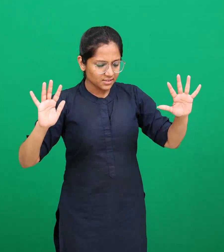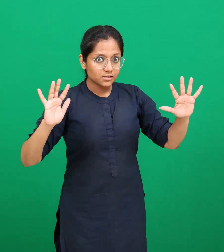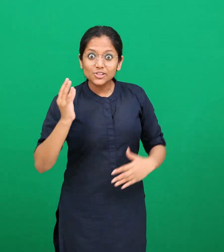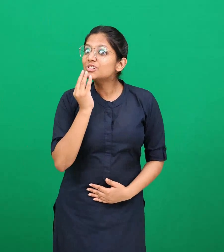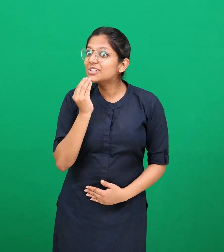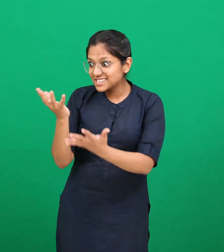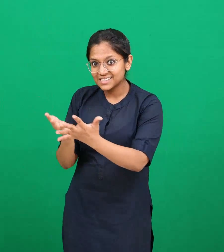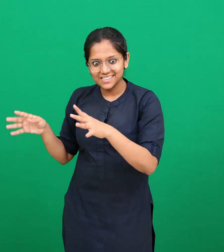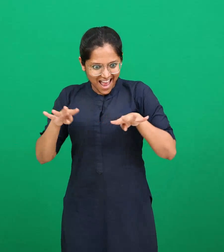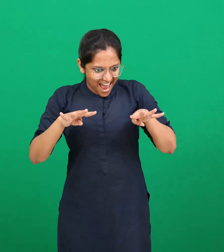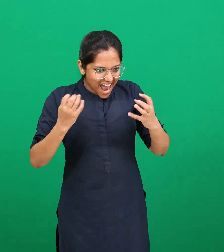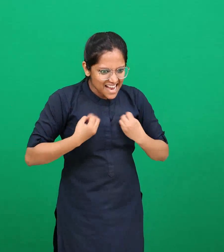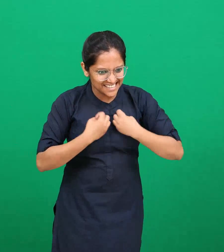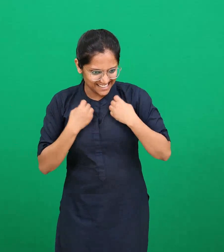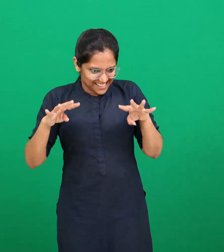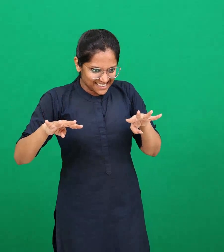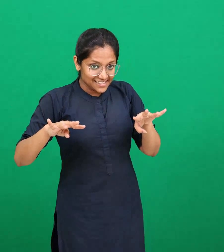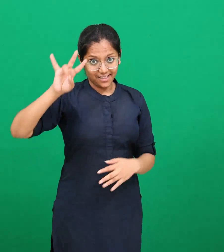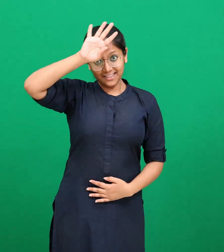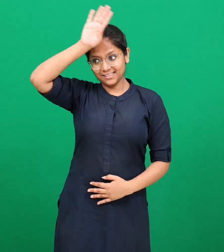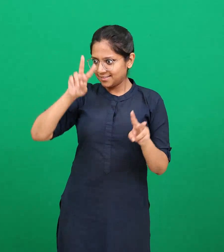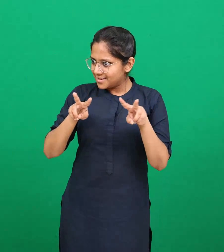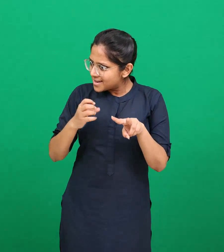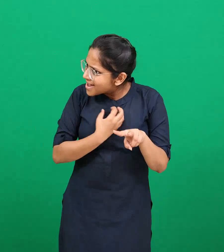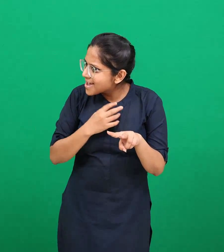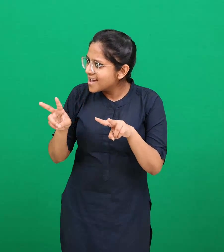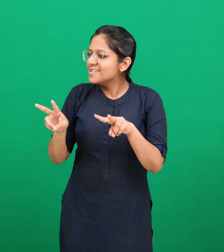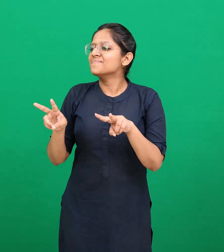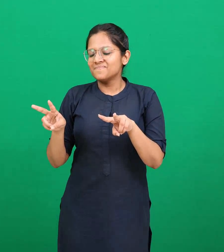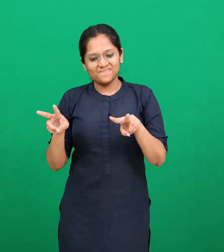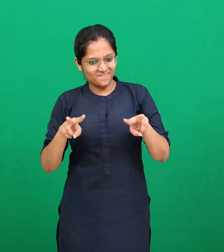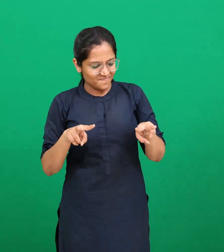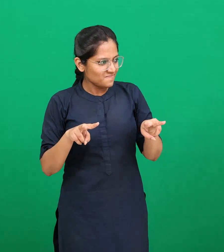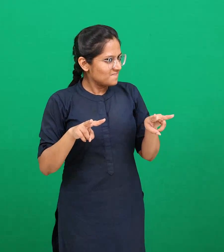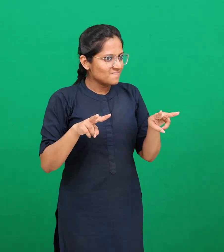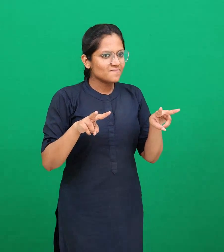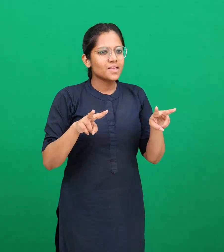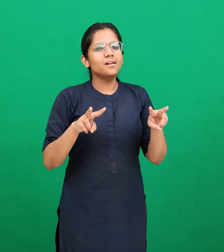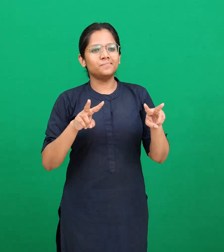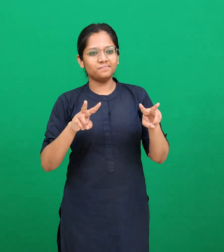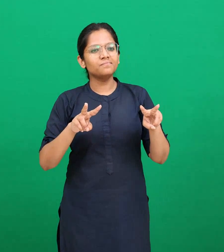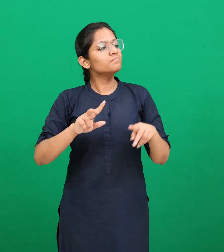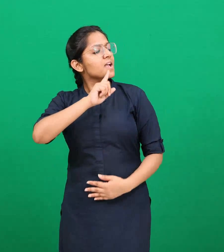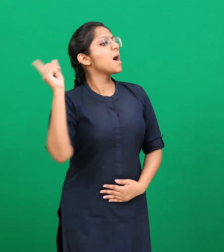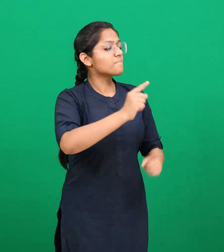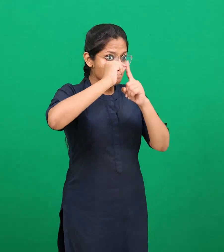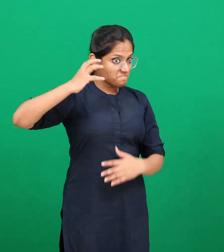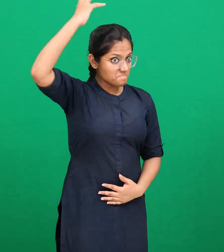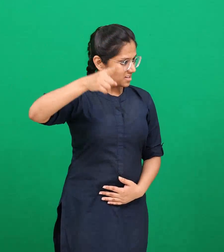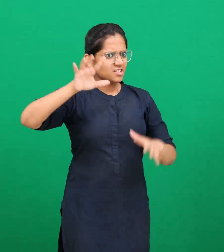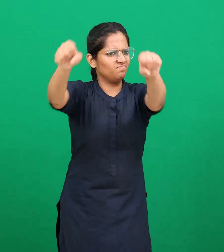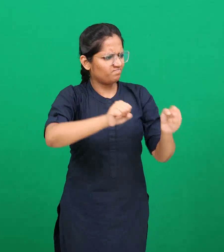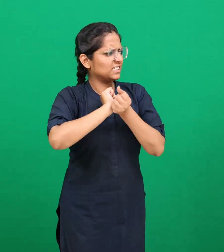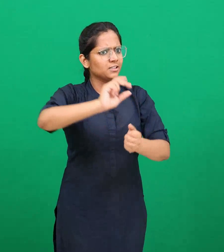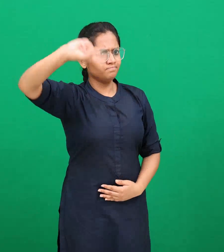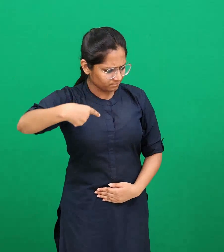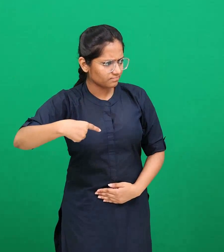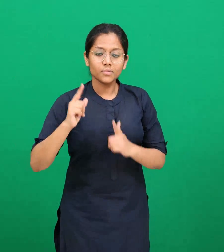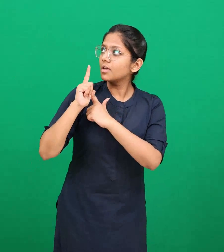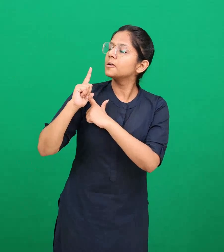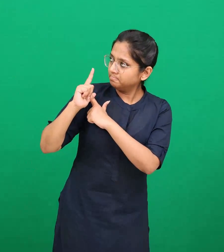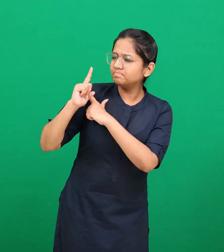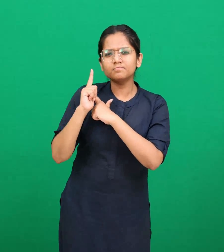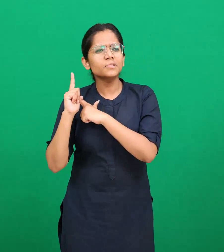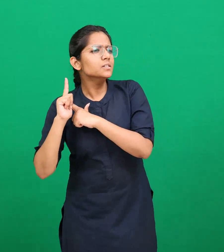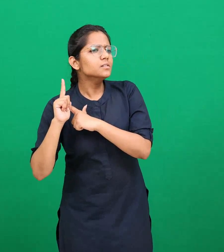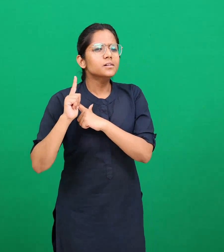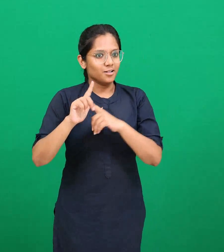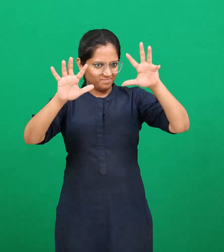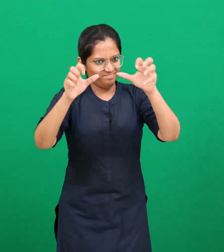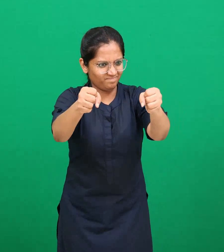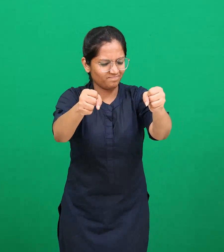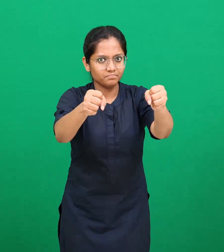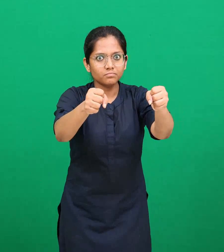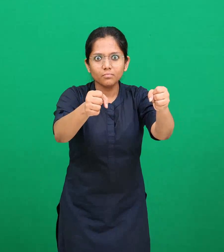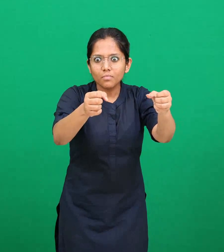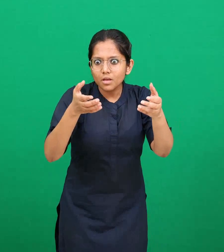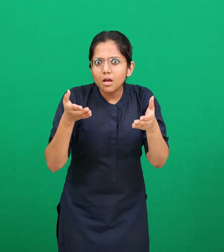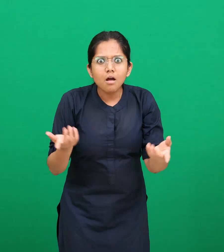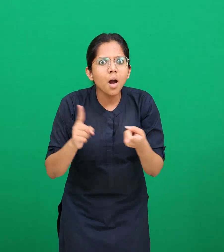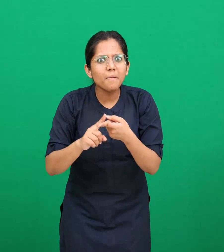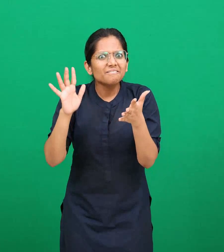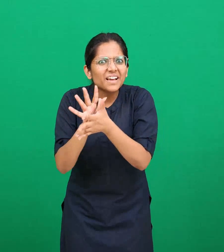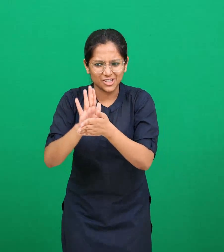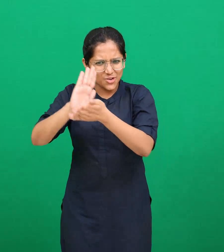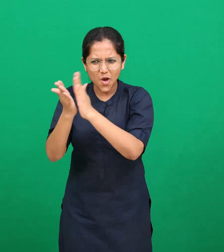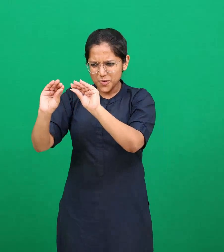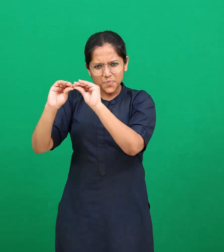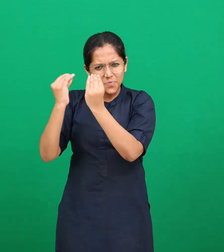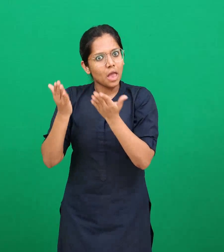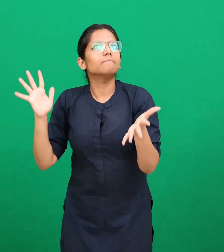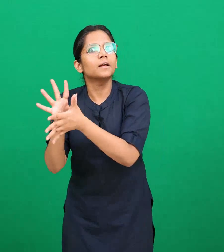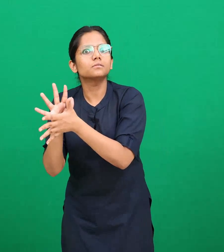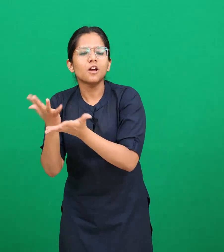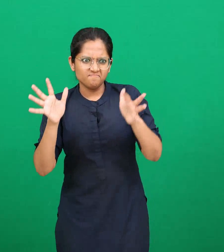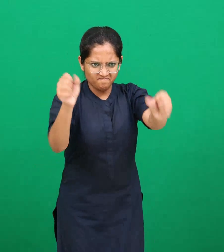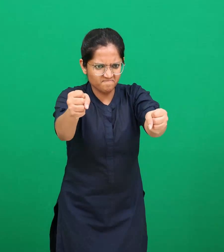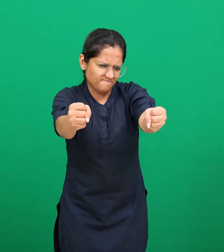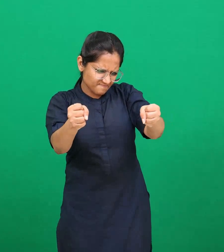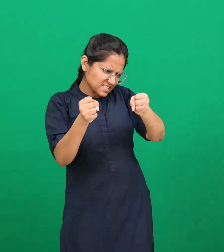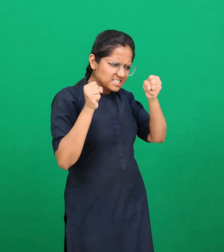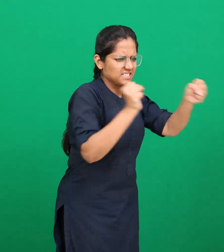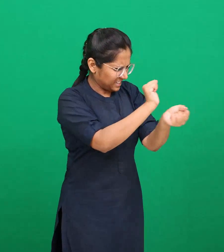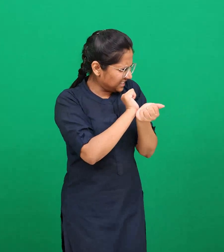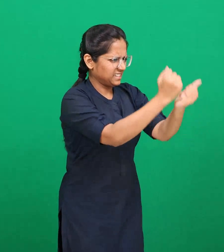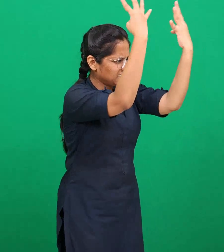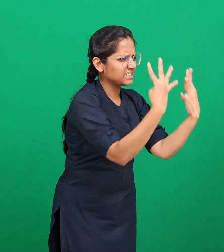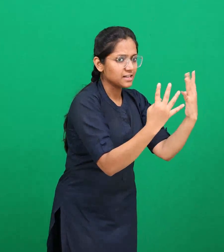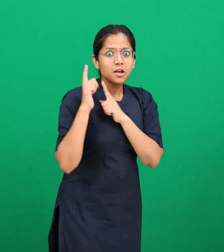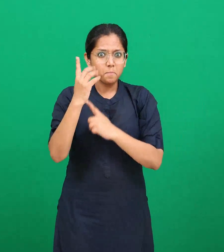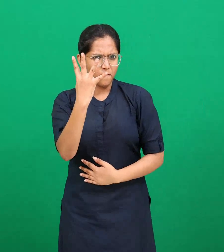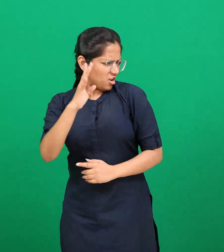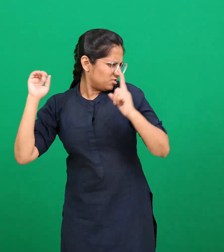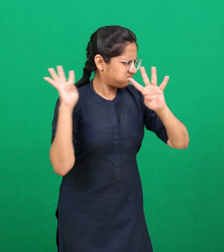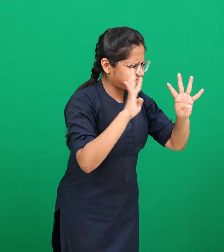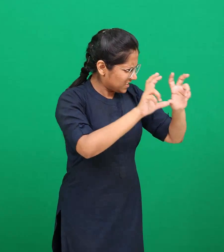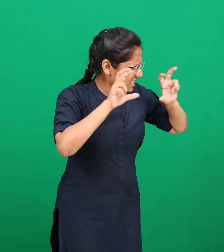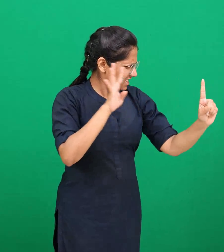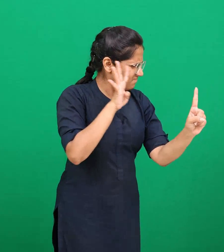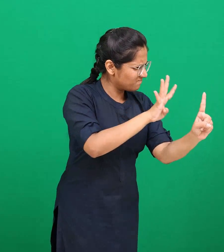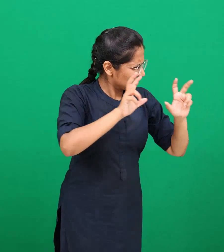And seeing that this pleased the Jews, Herod proceeded to seize Peter during the Feast of Unleavened Bread.